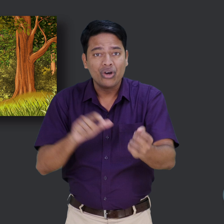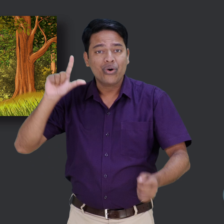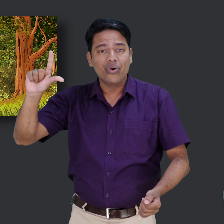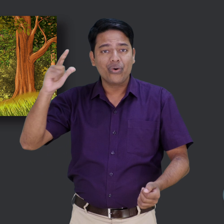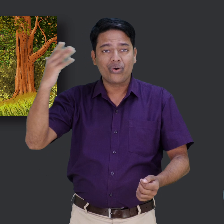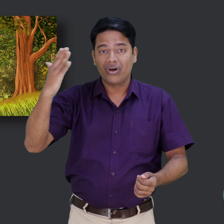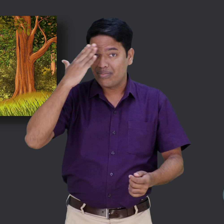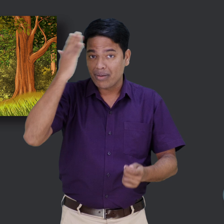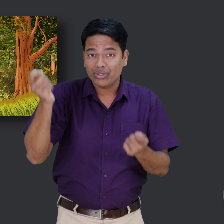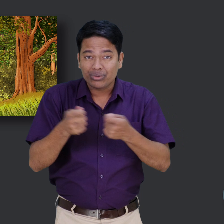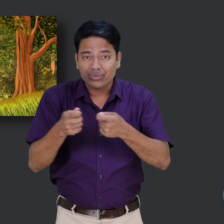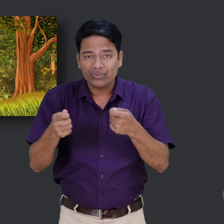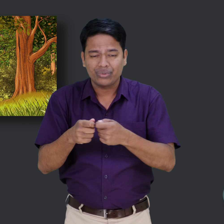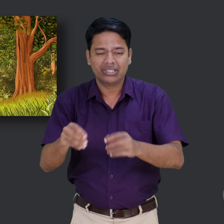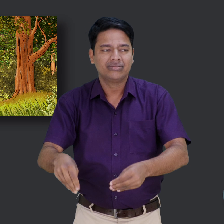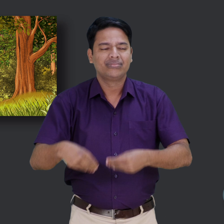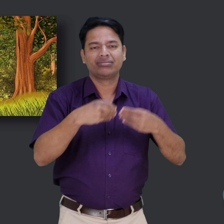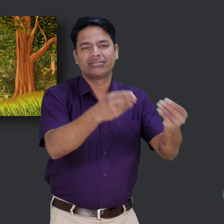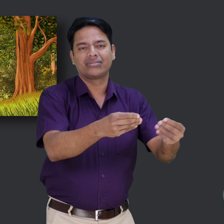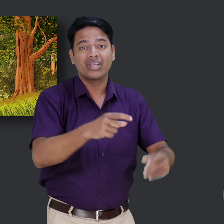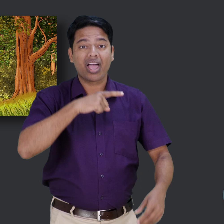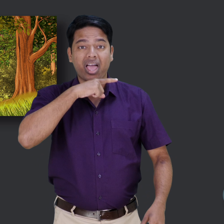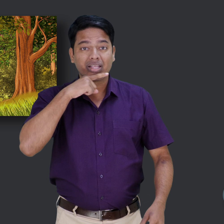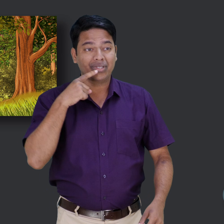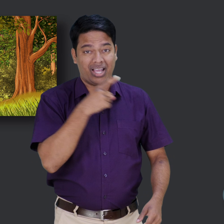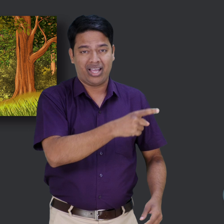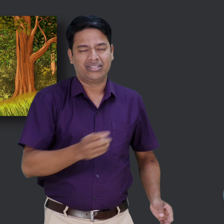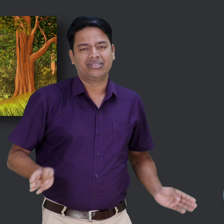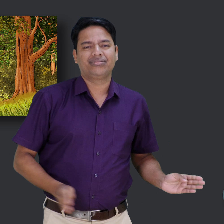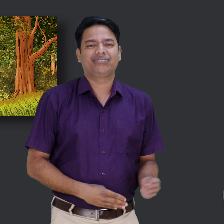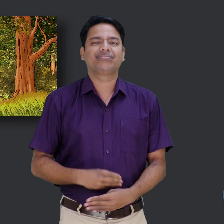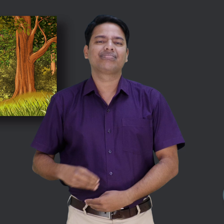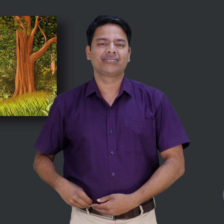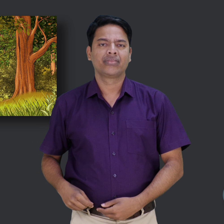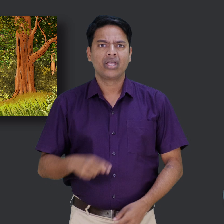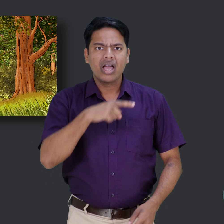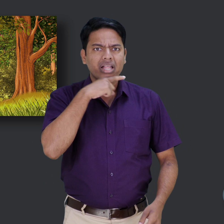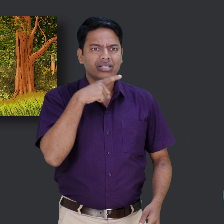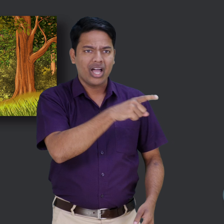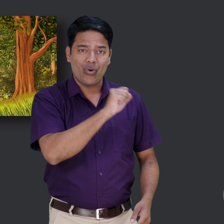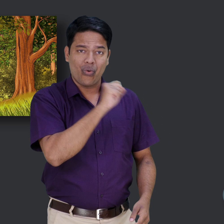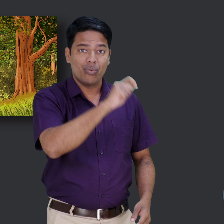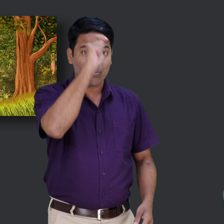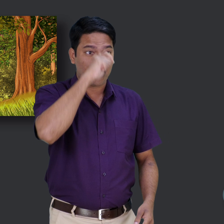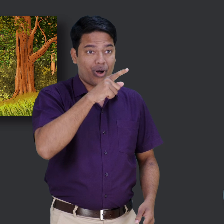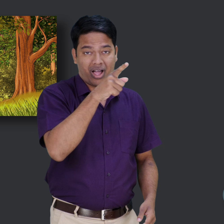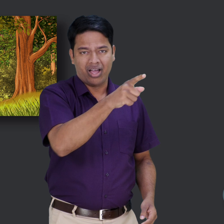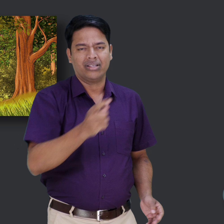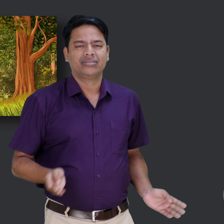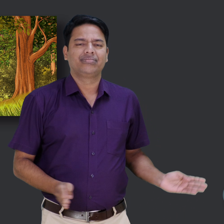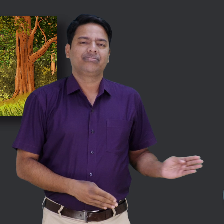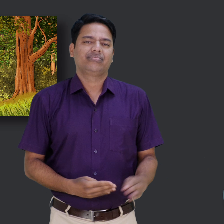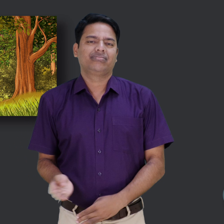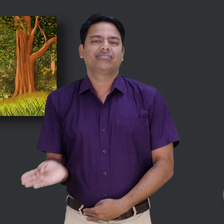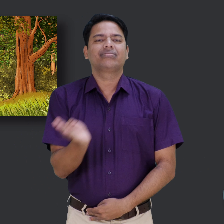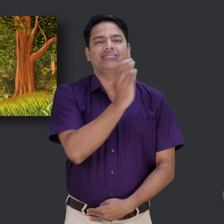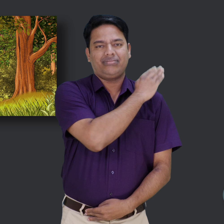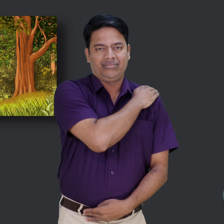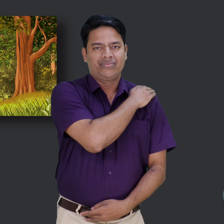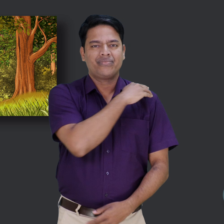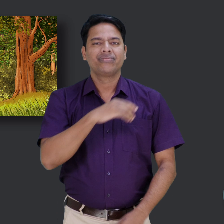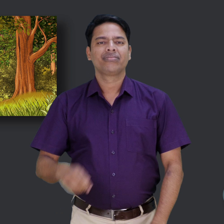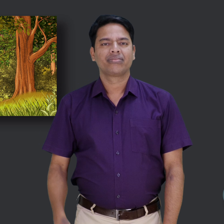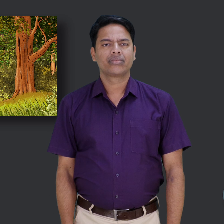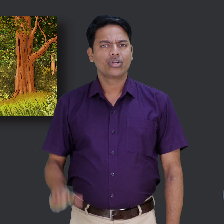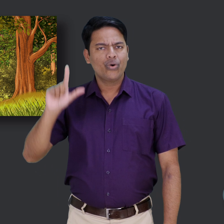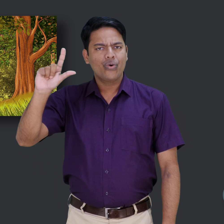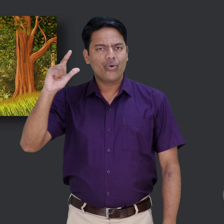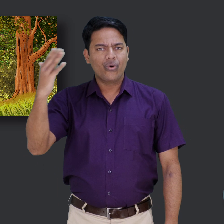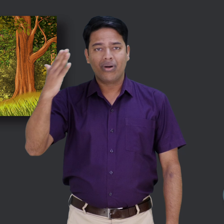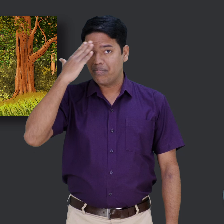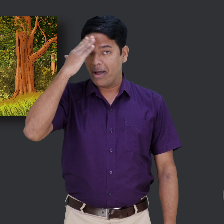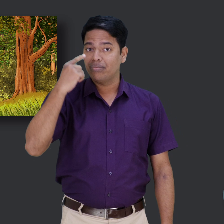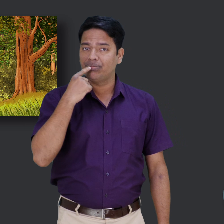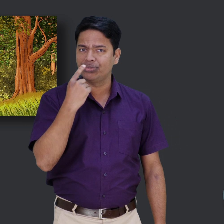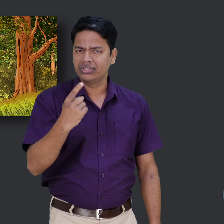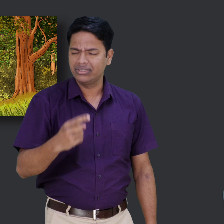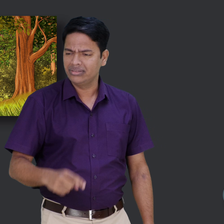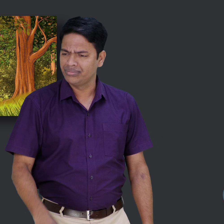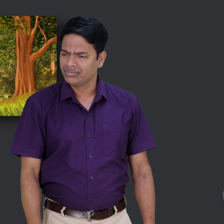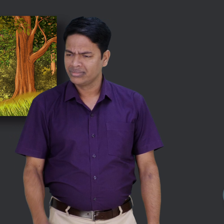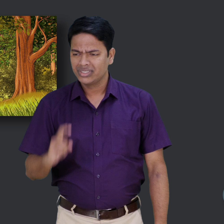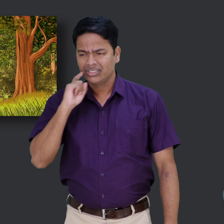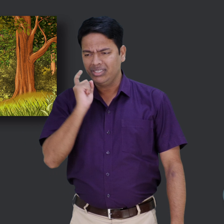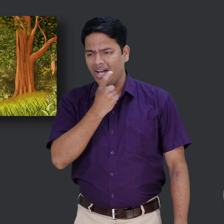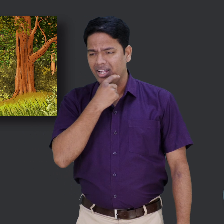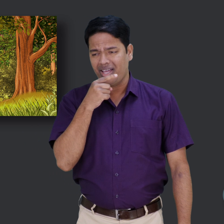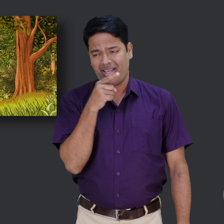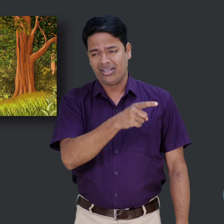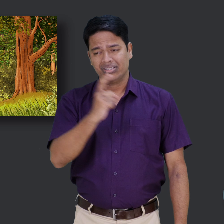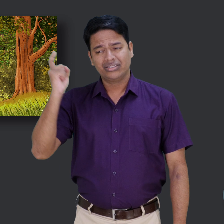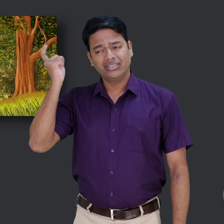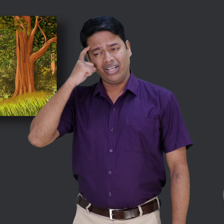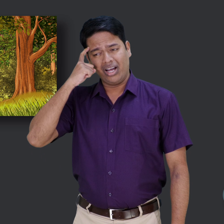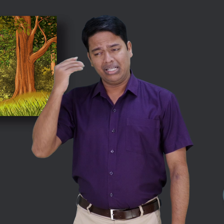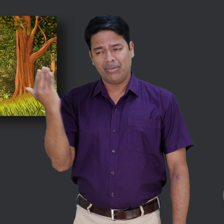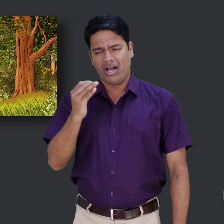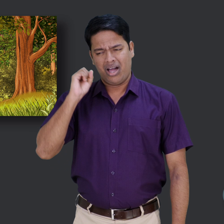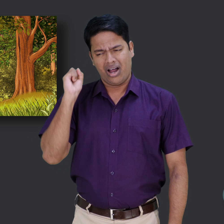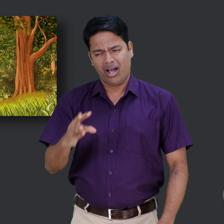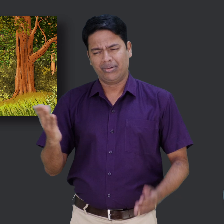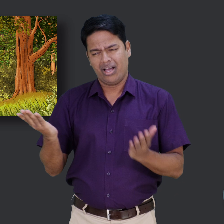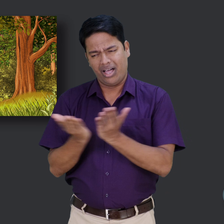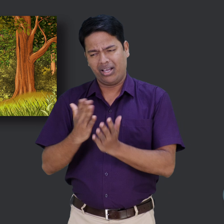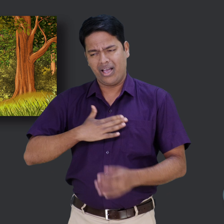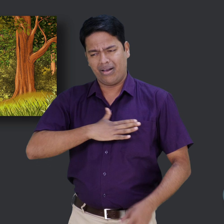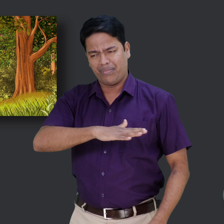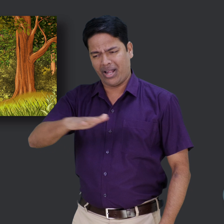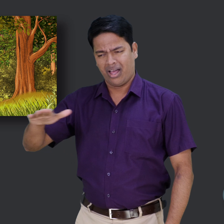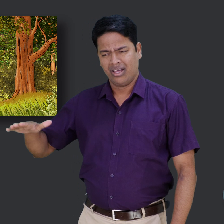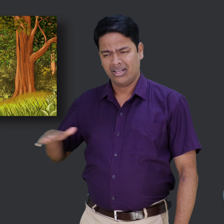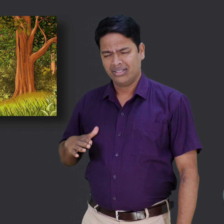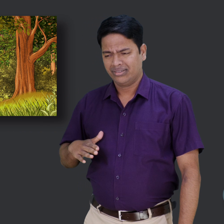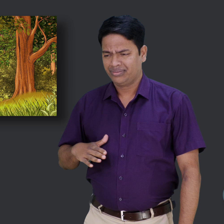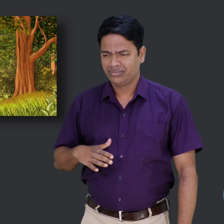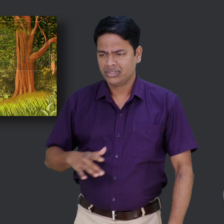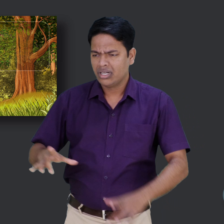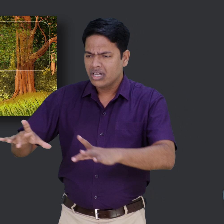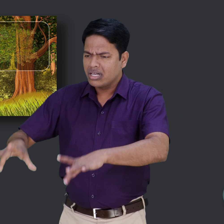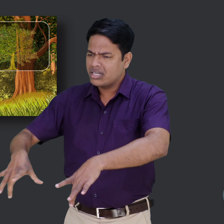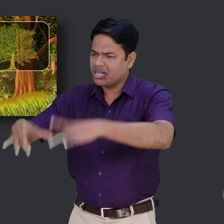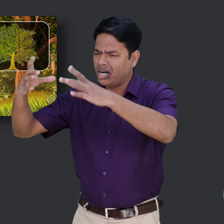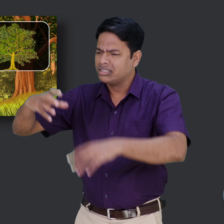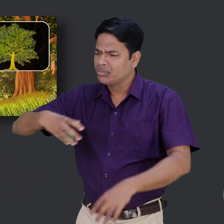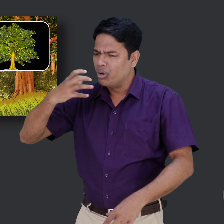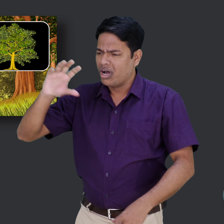And the LORD God made garments of skin for Adam and his wife, and He clothed them. Then the LORD God said, “Behold, the man has become like one of Us, knowing good and evil.